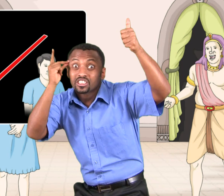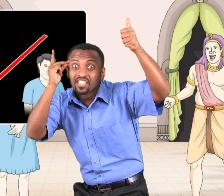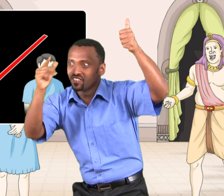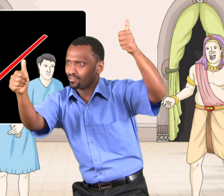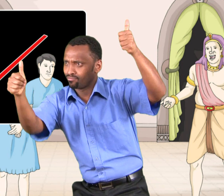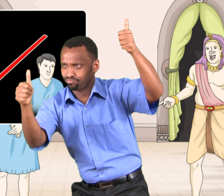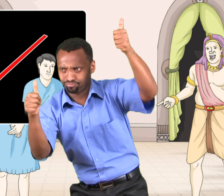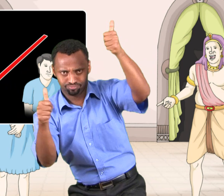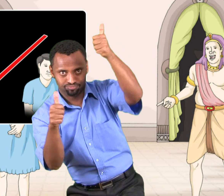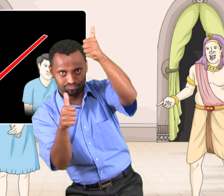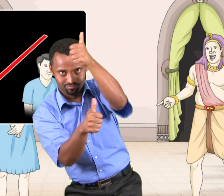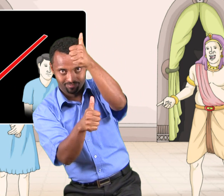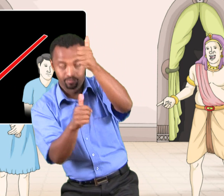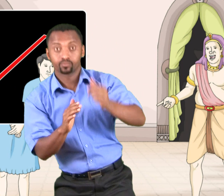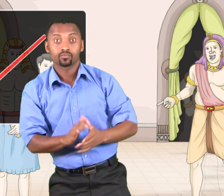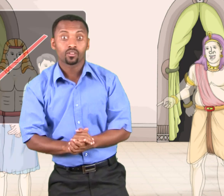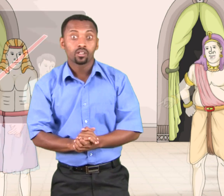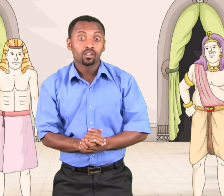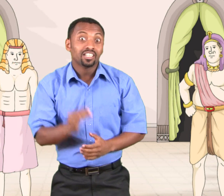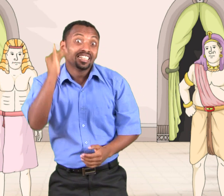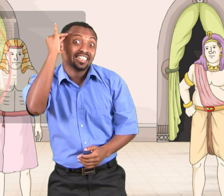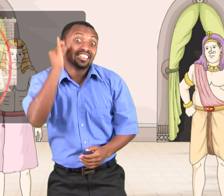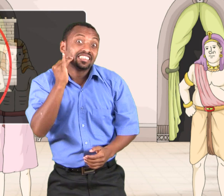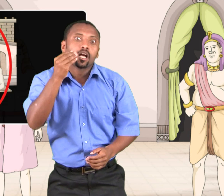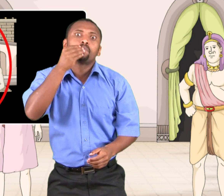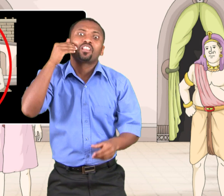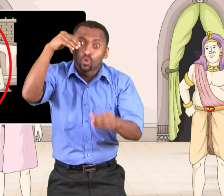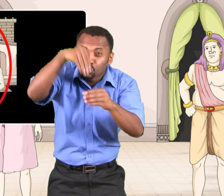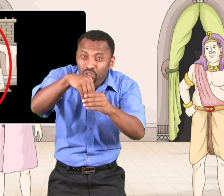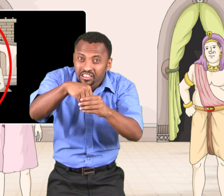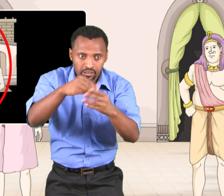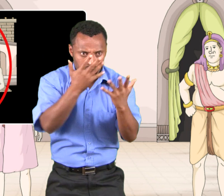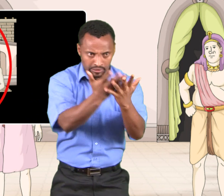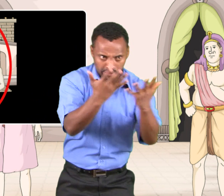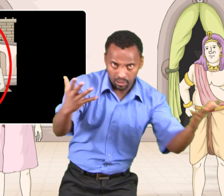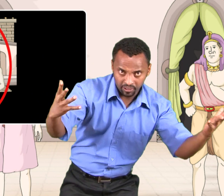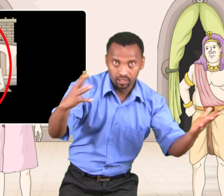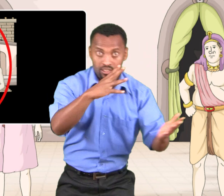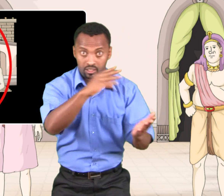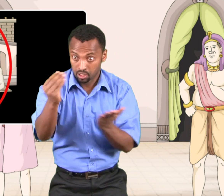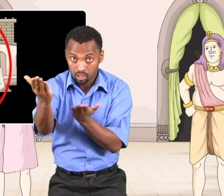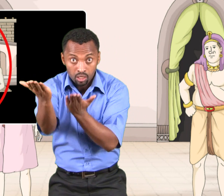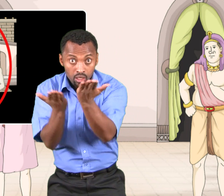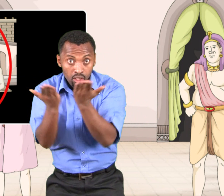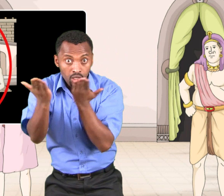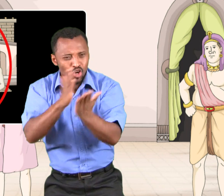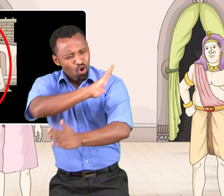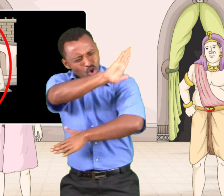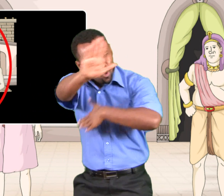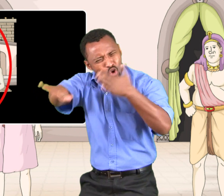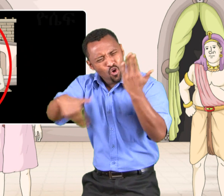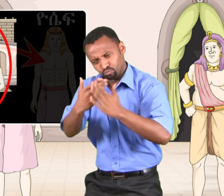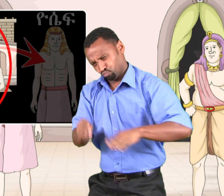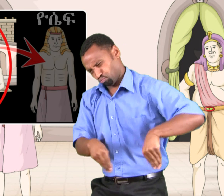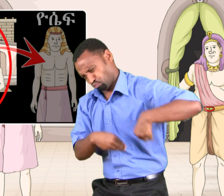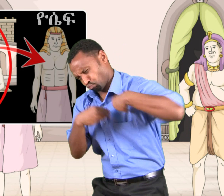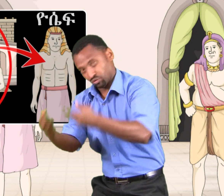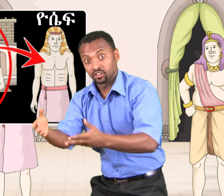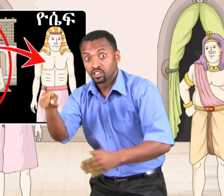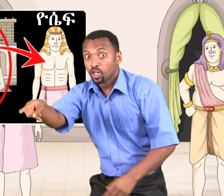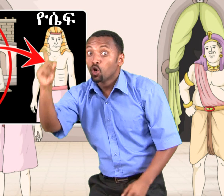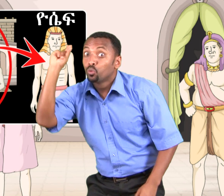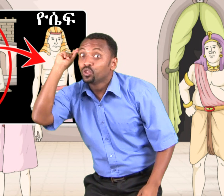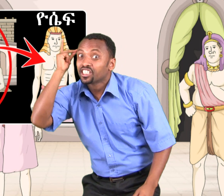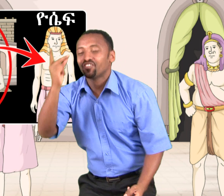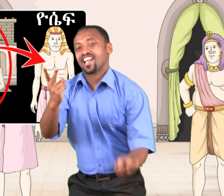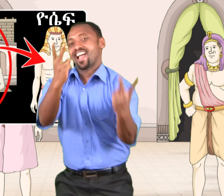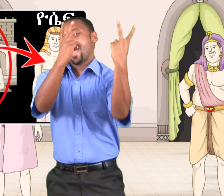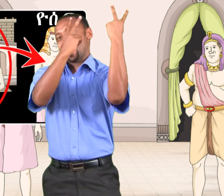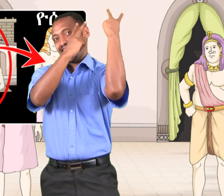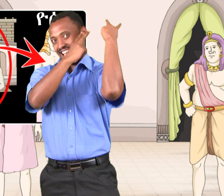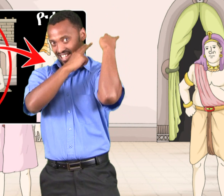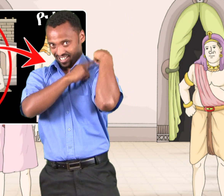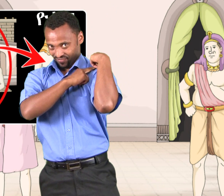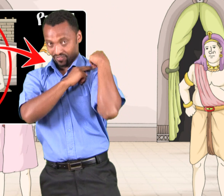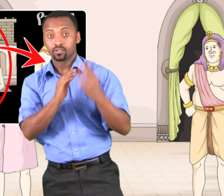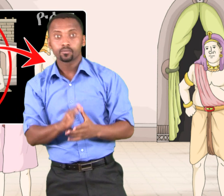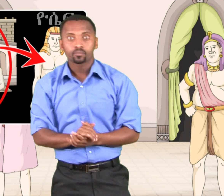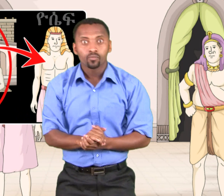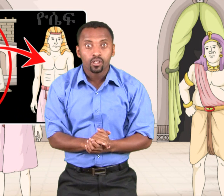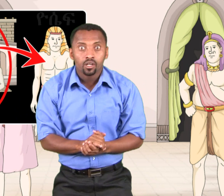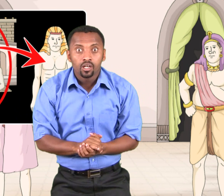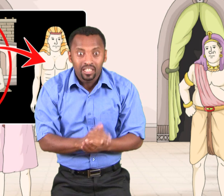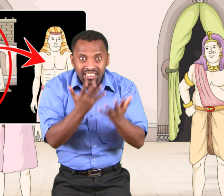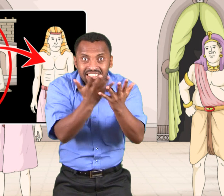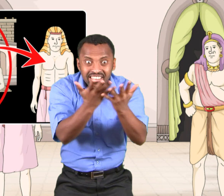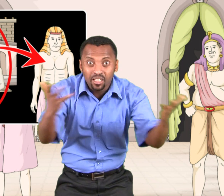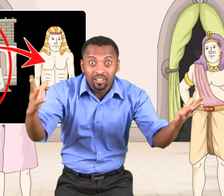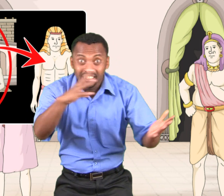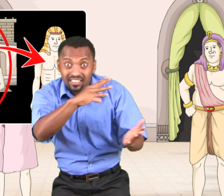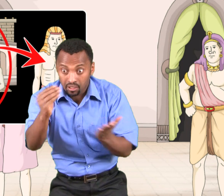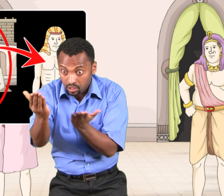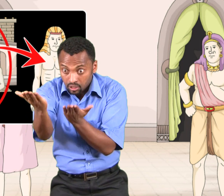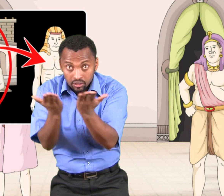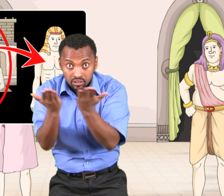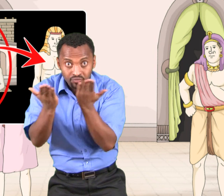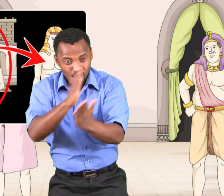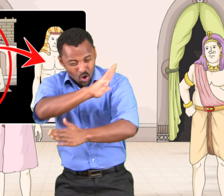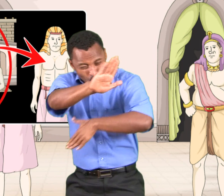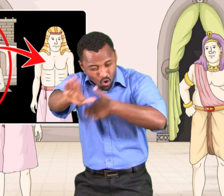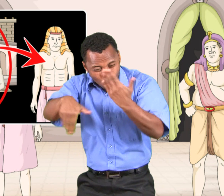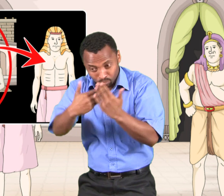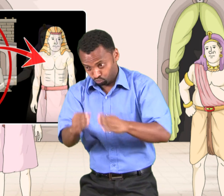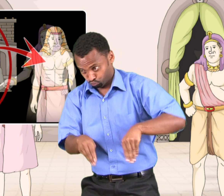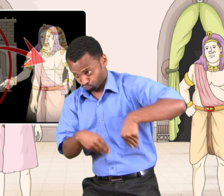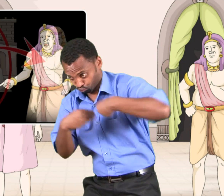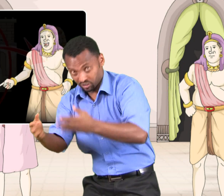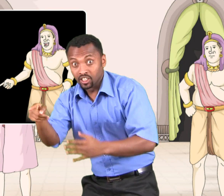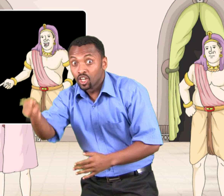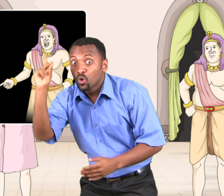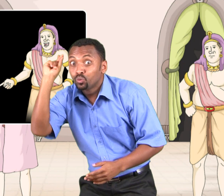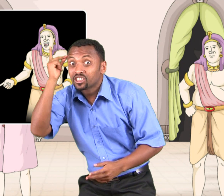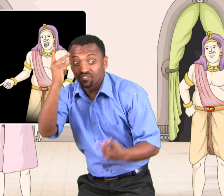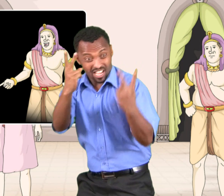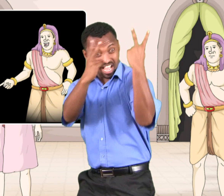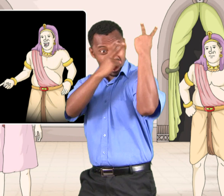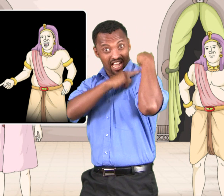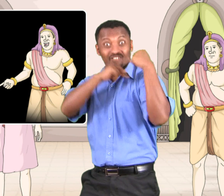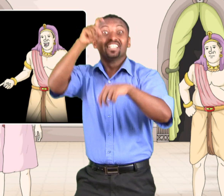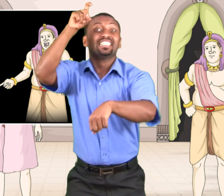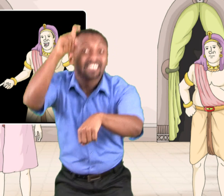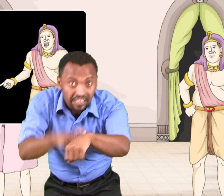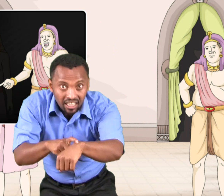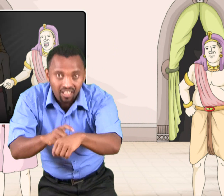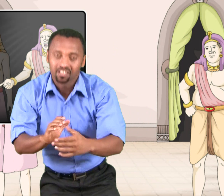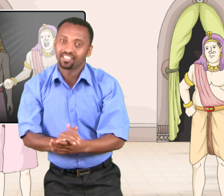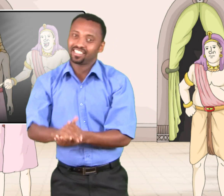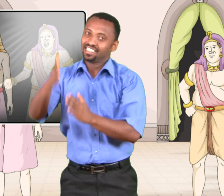Potiphar put him in charge of his household and entrusted him with everything he owned.